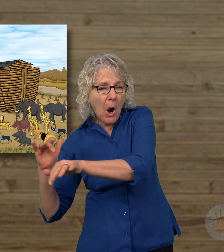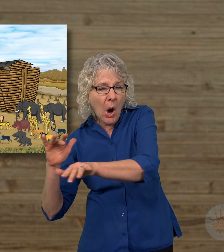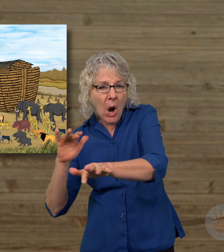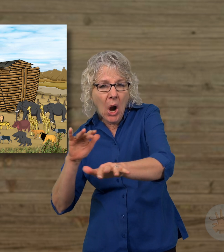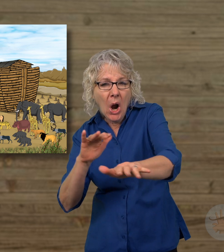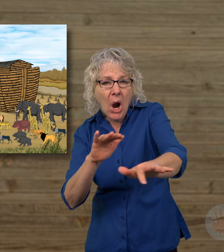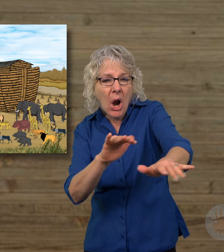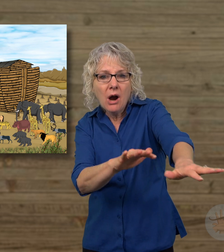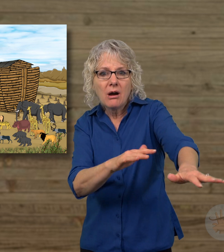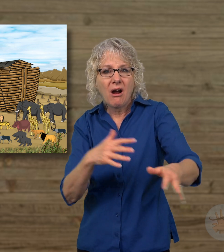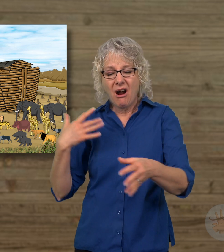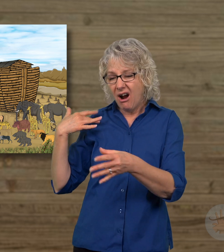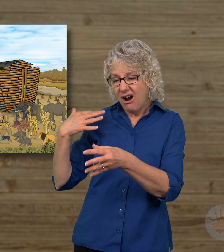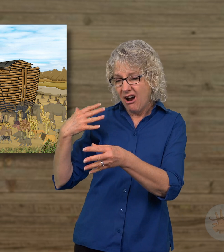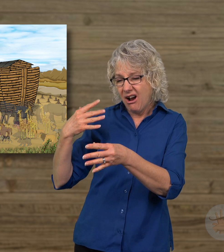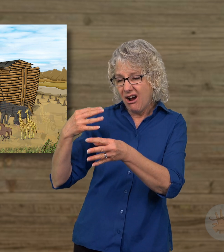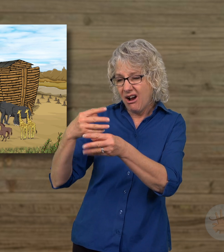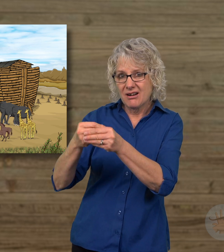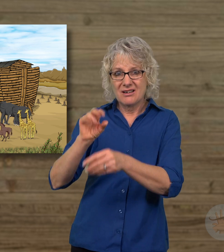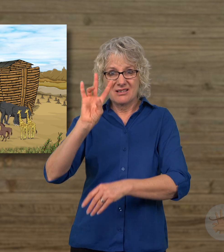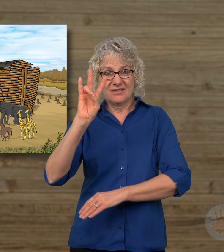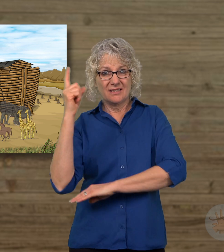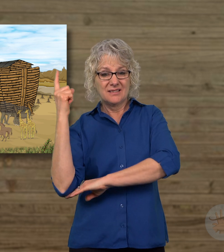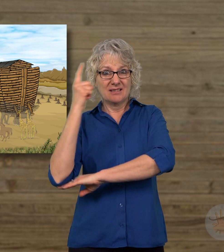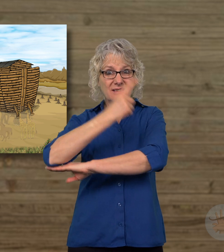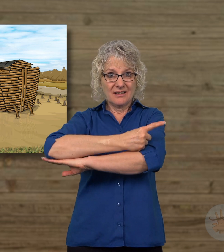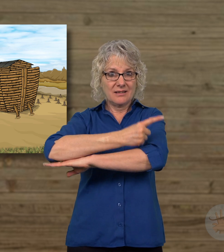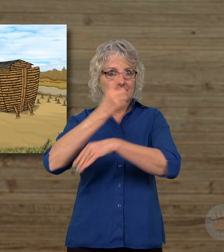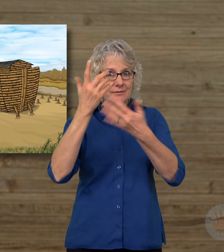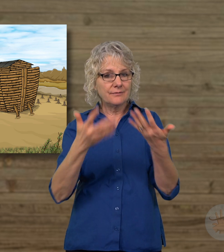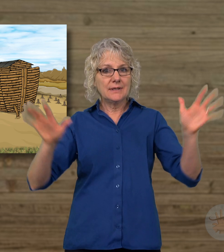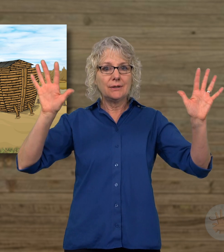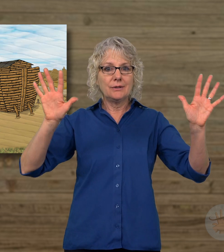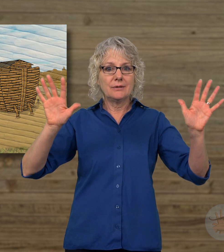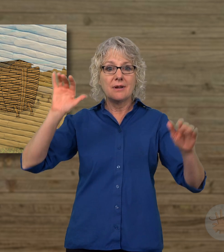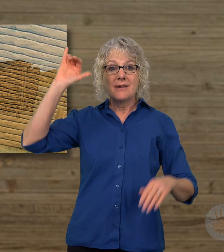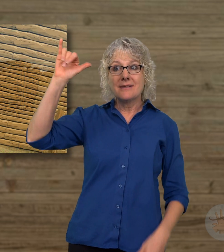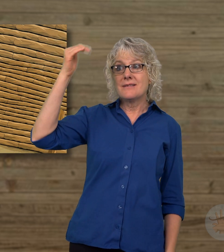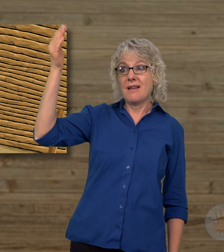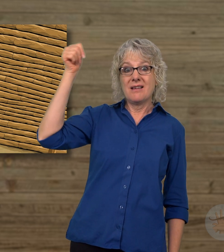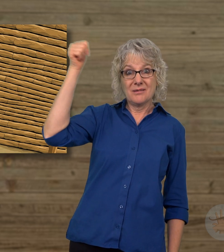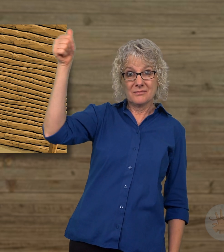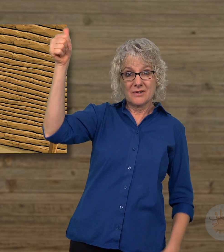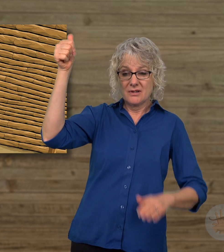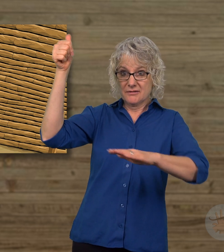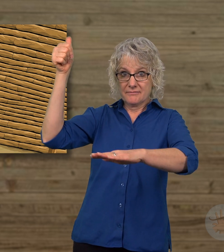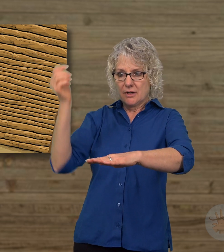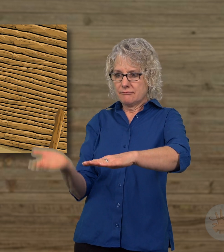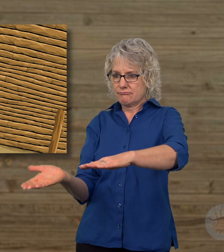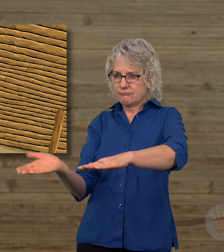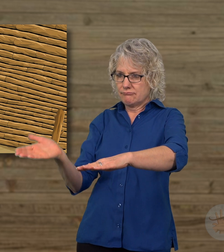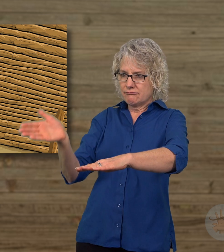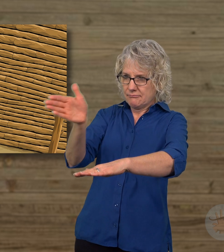And they entered, the male and female of every living thing, as God had commanded Noah.